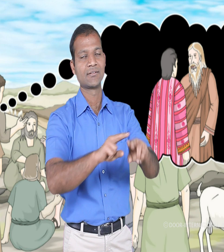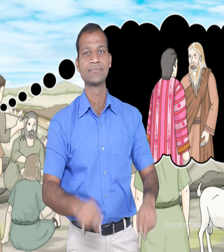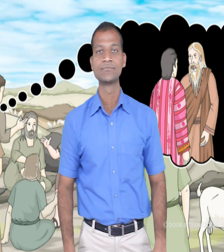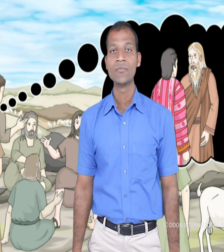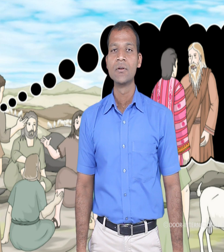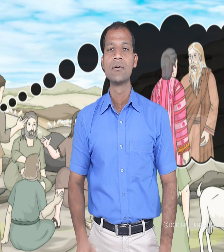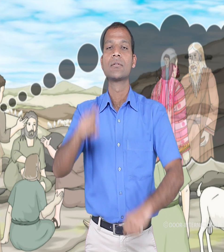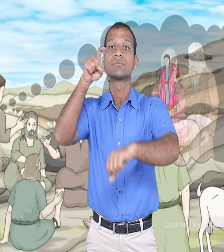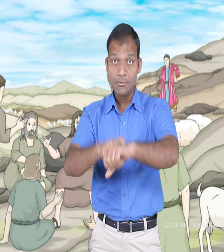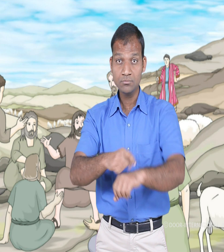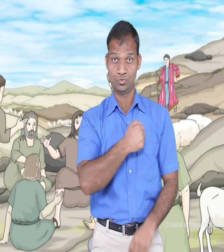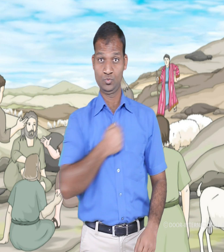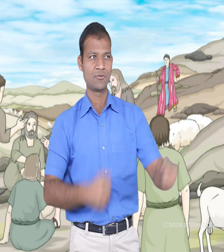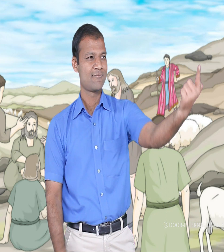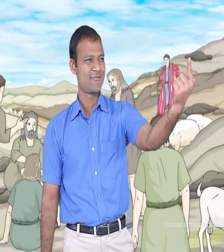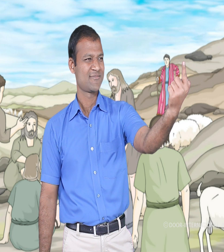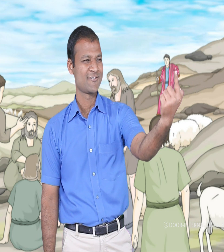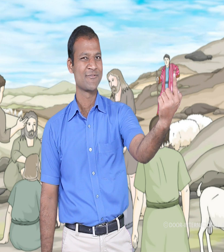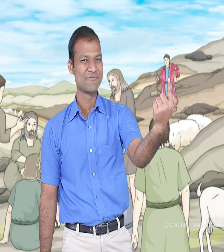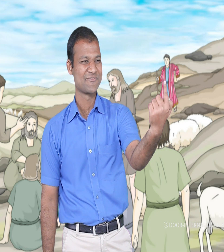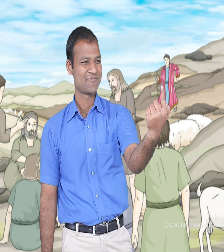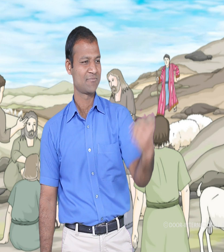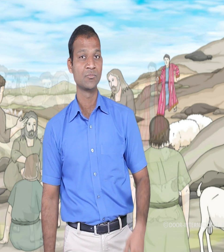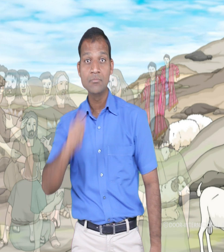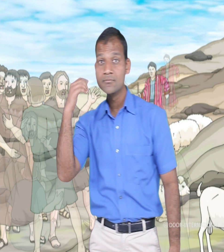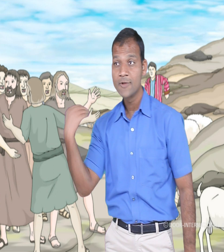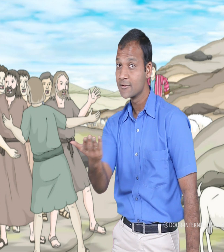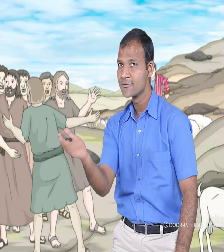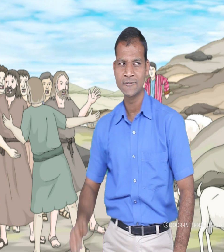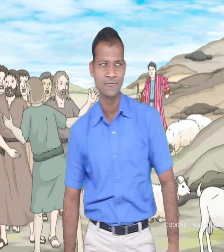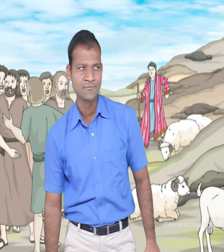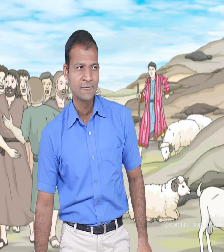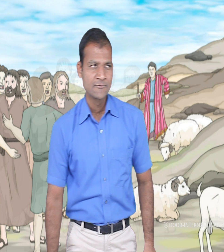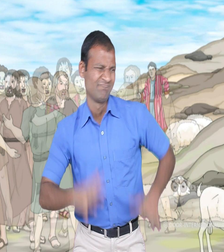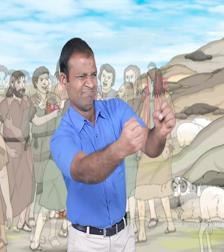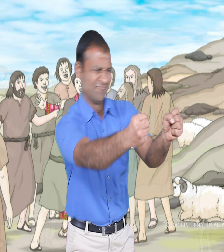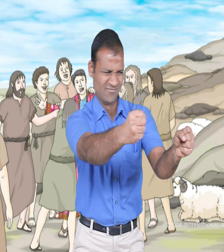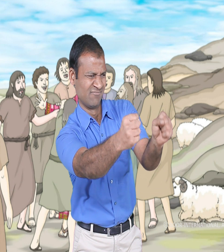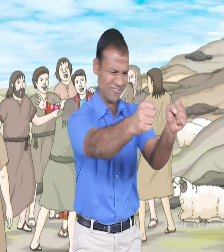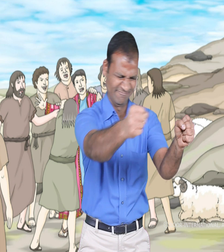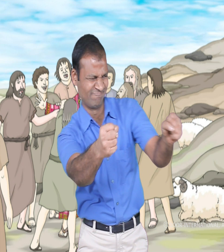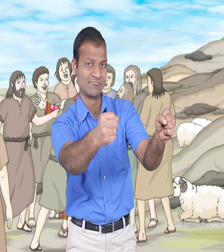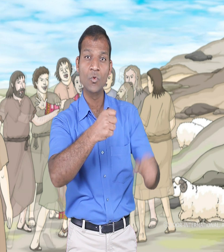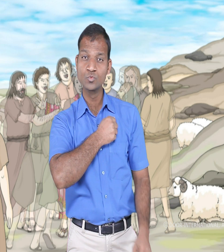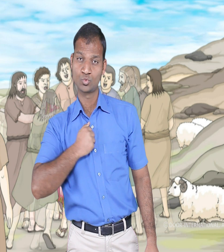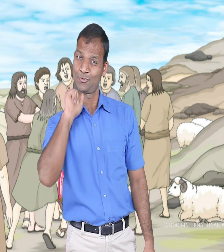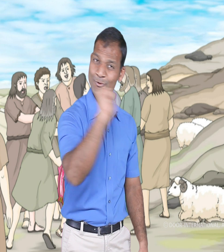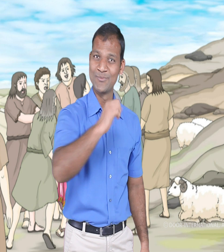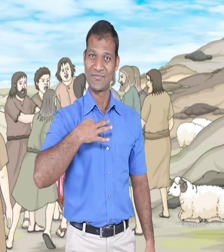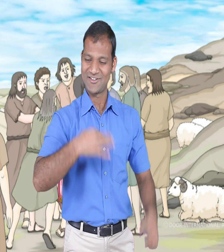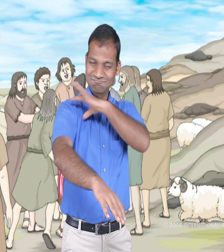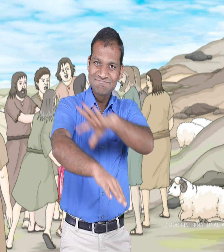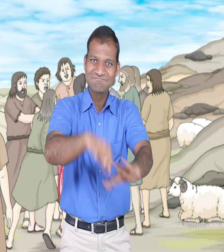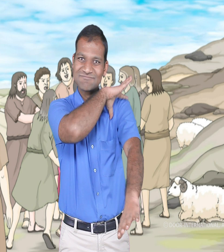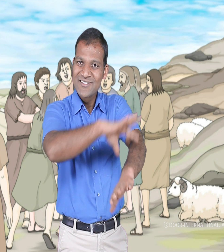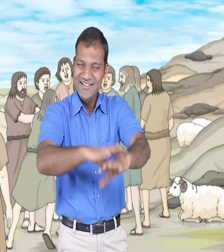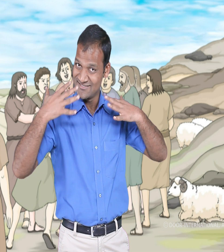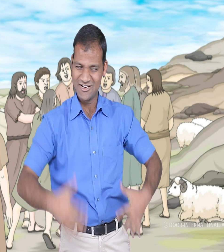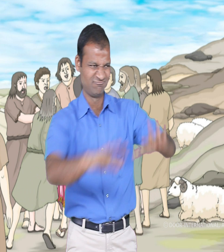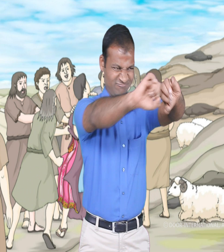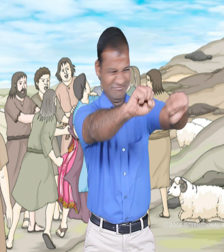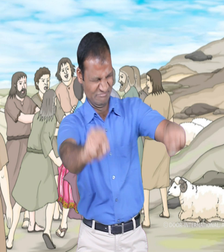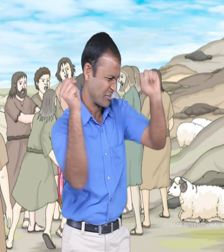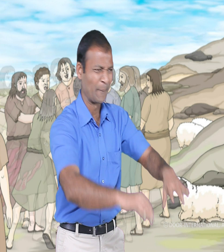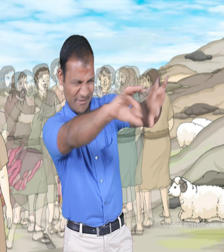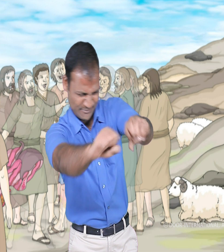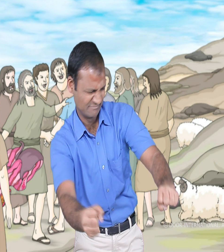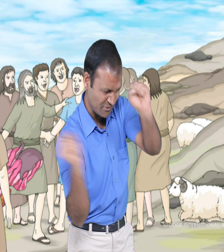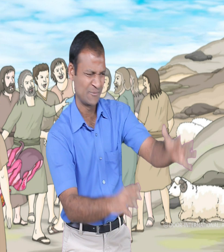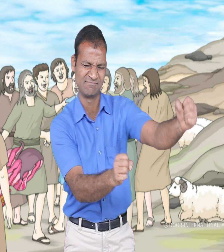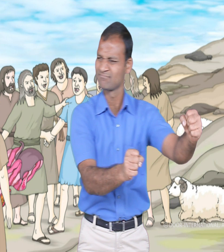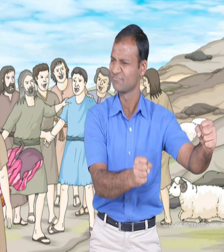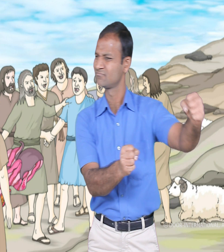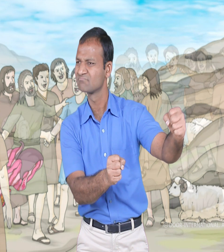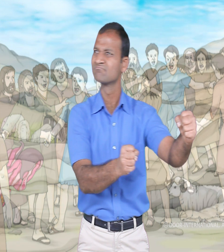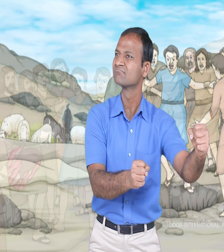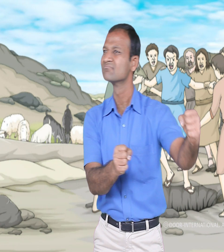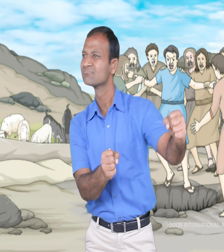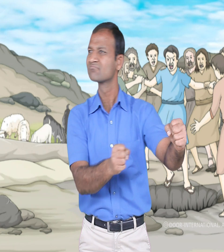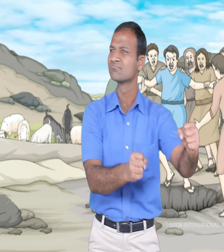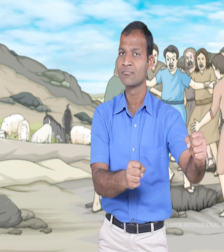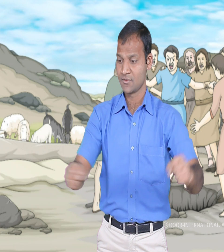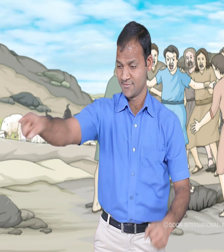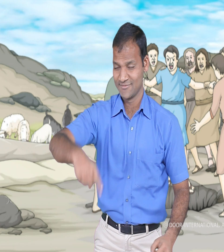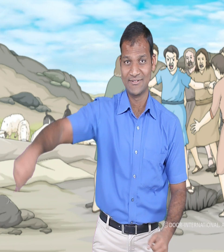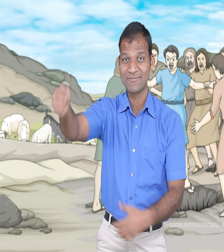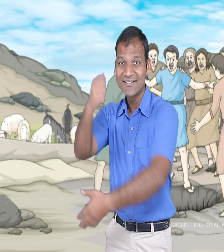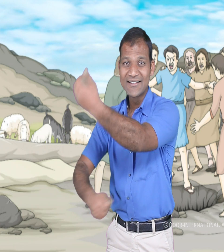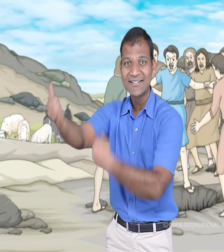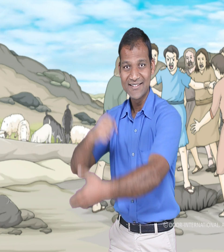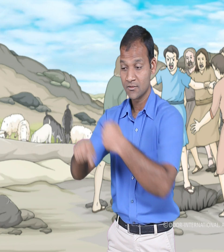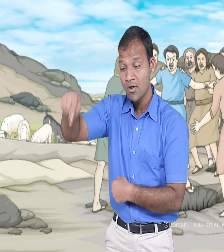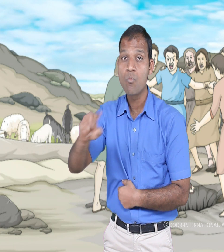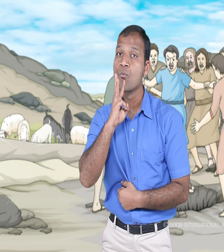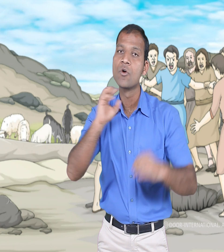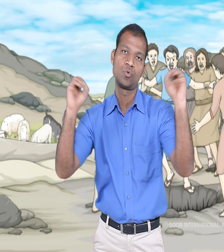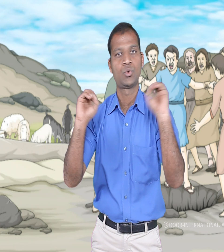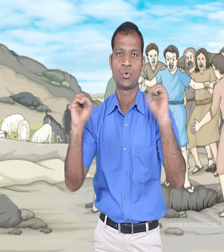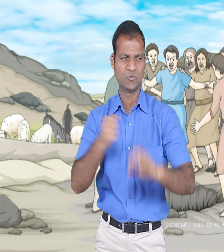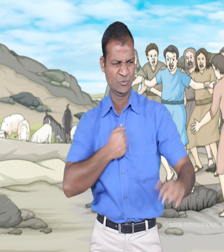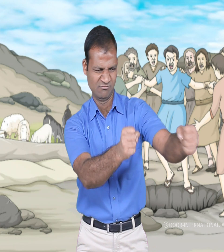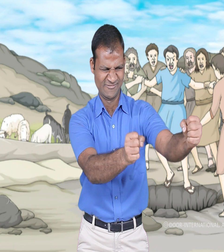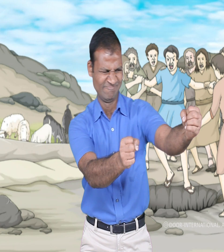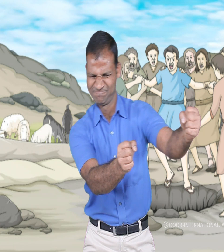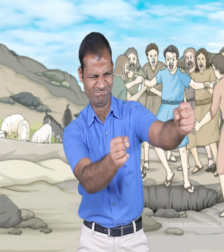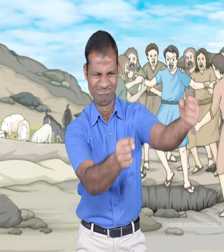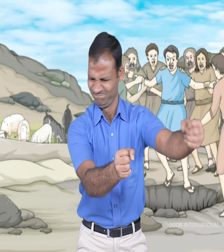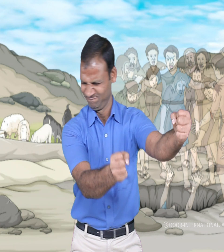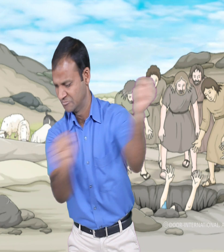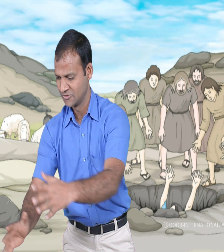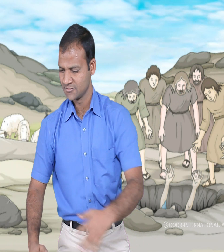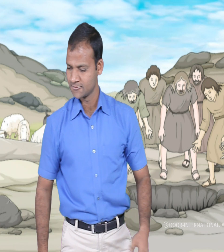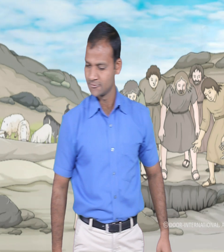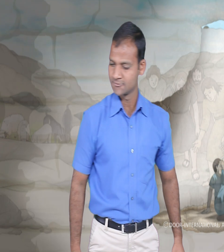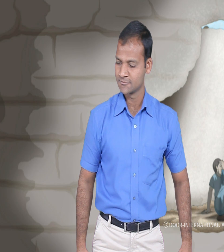So when Joseph came to his brothers, they stripped him of his robe—the robe of many colors he was wearing— and they took him and threw him into the pit.